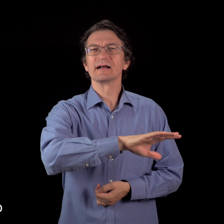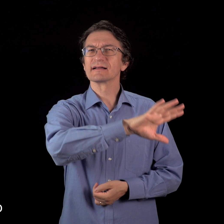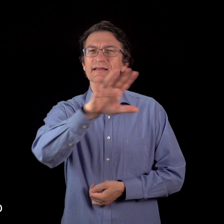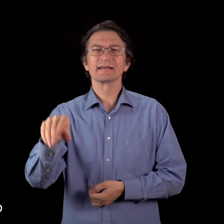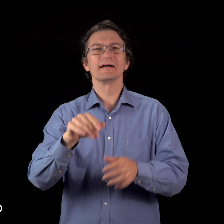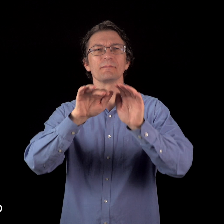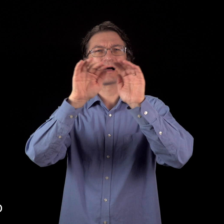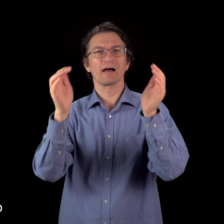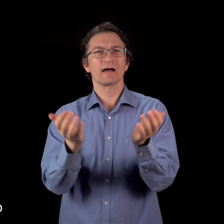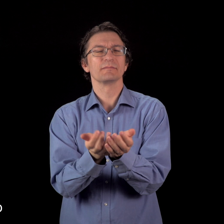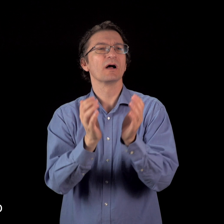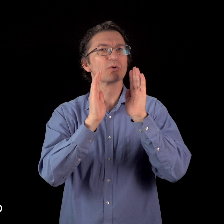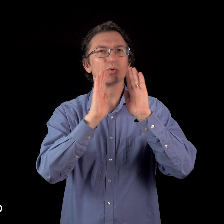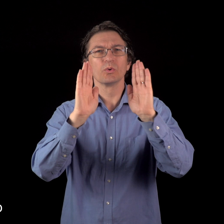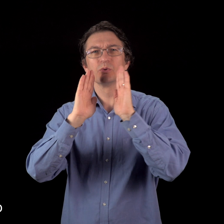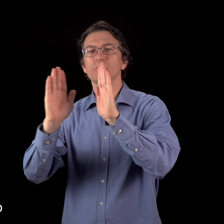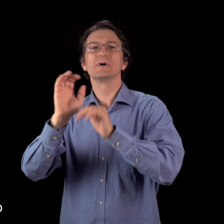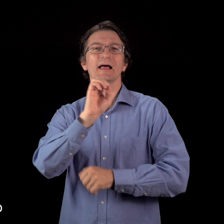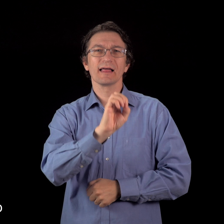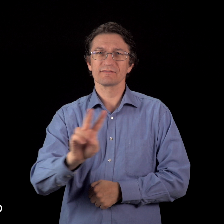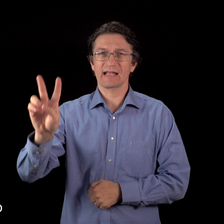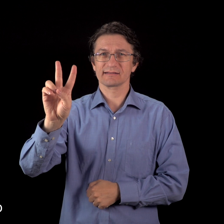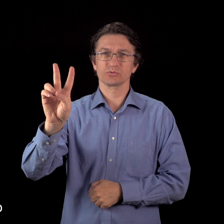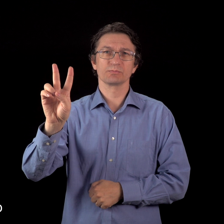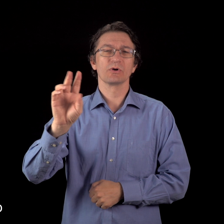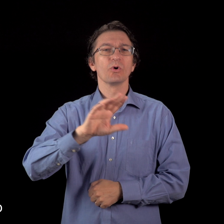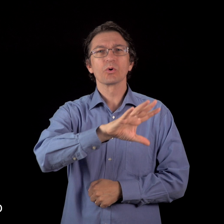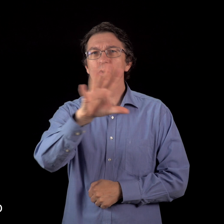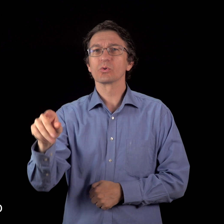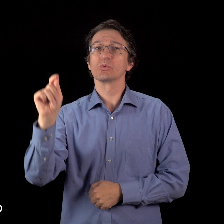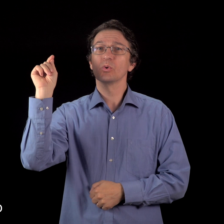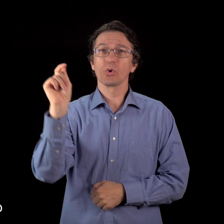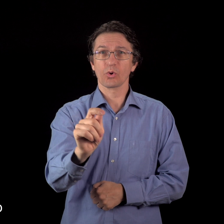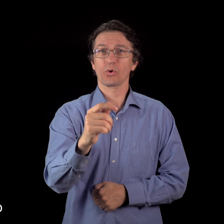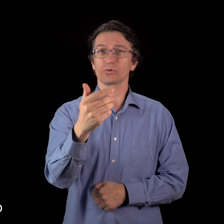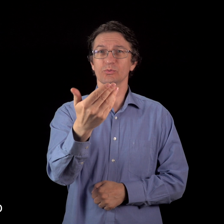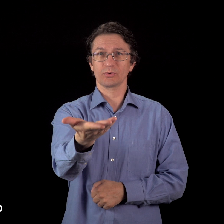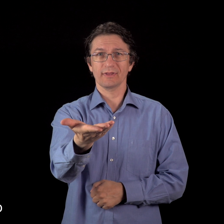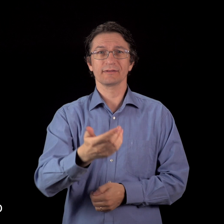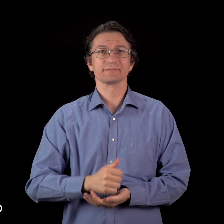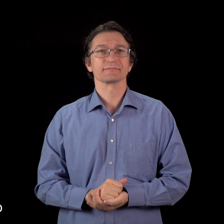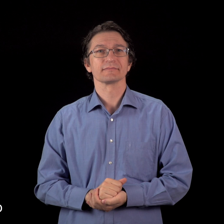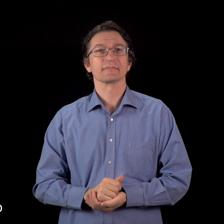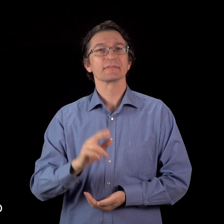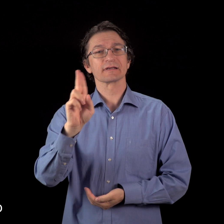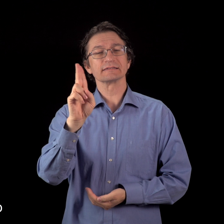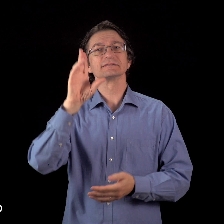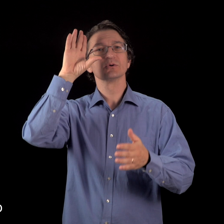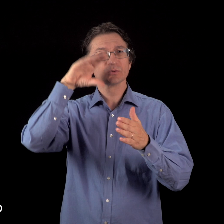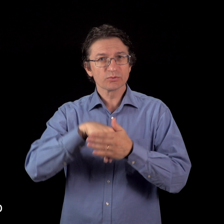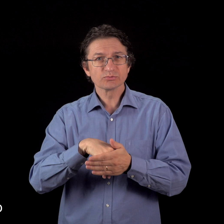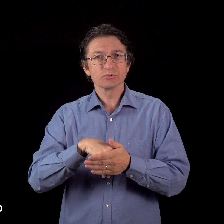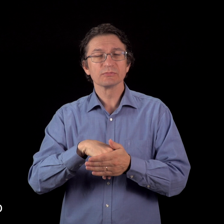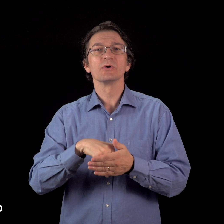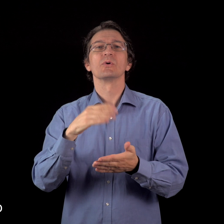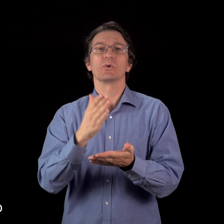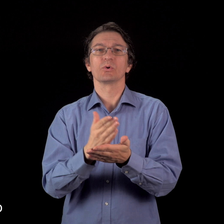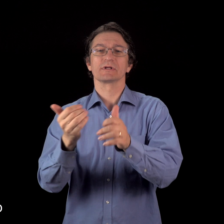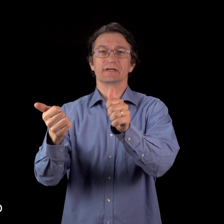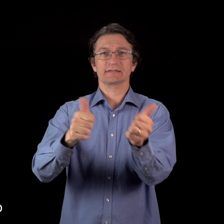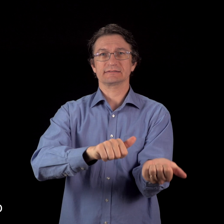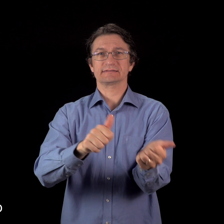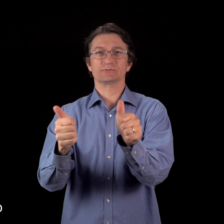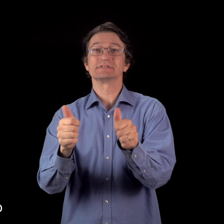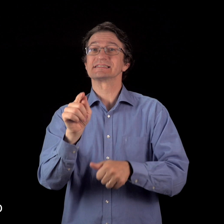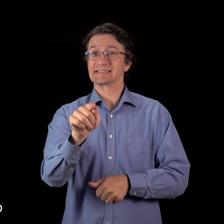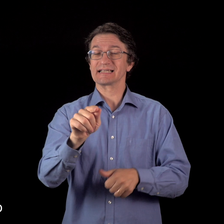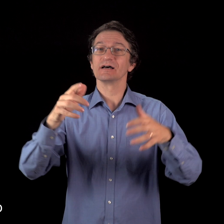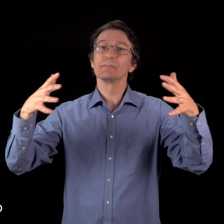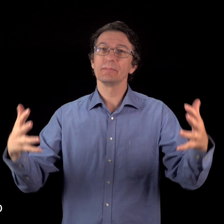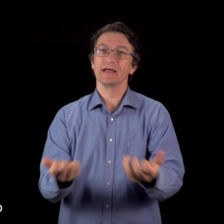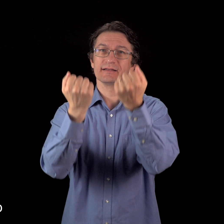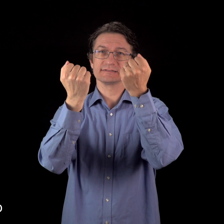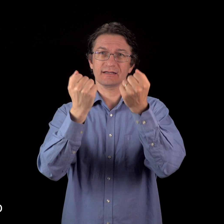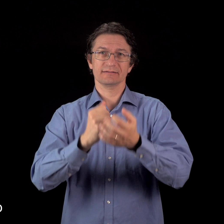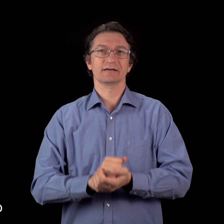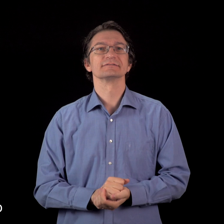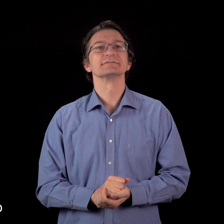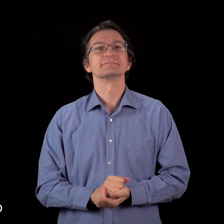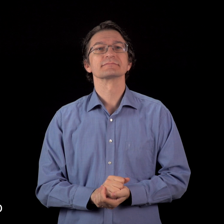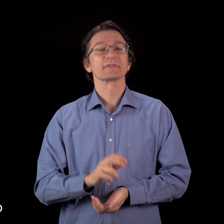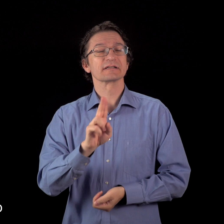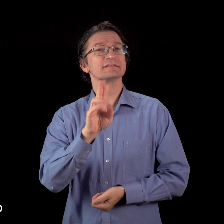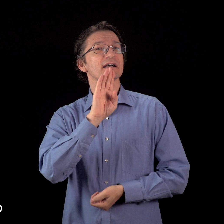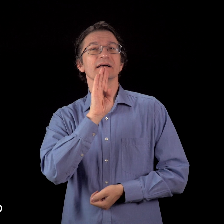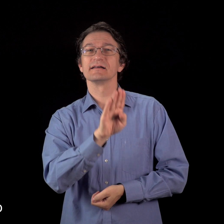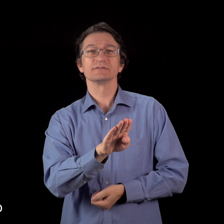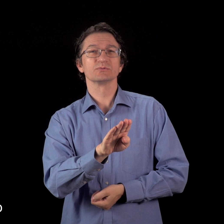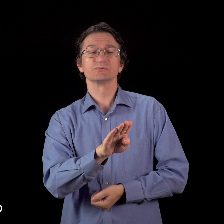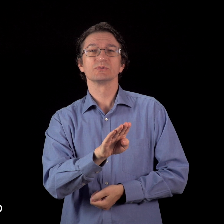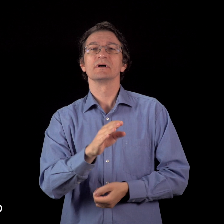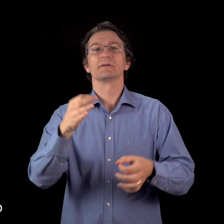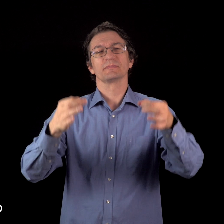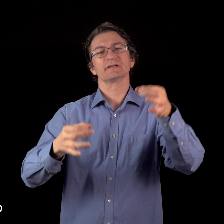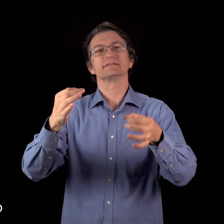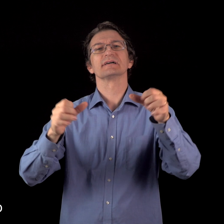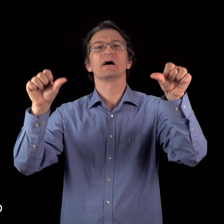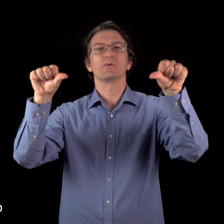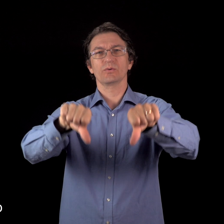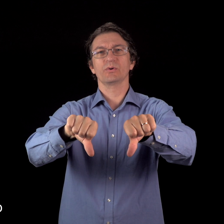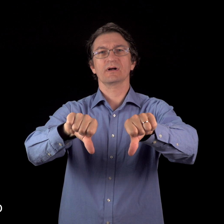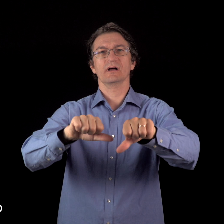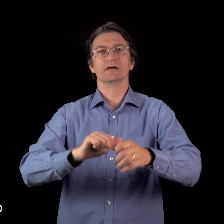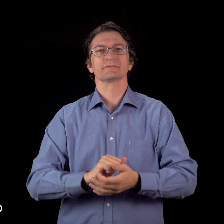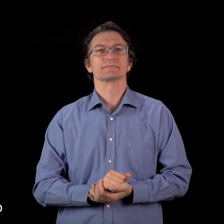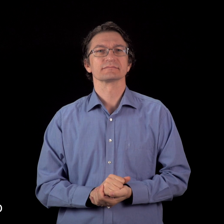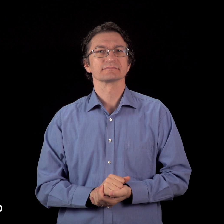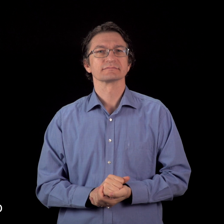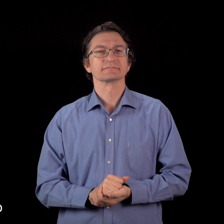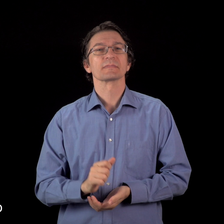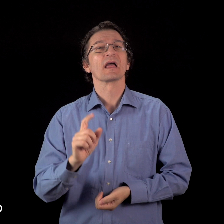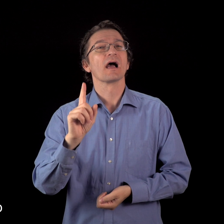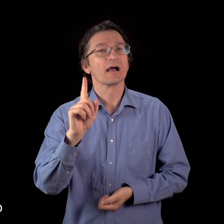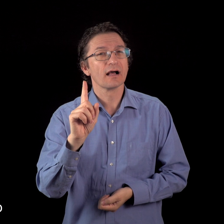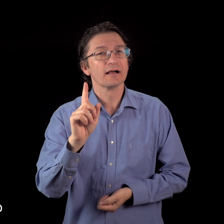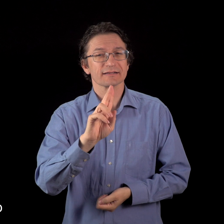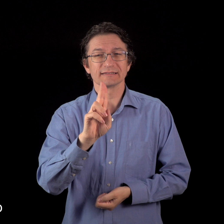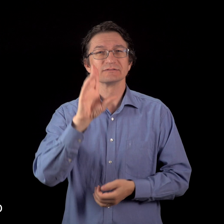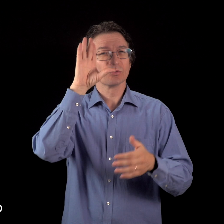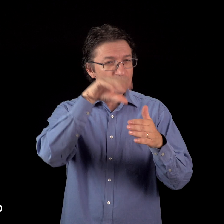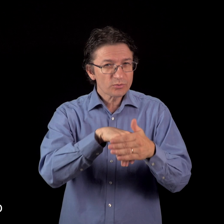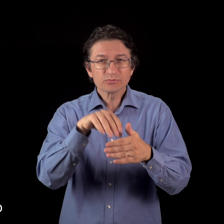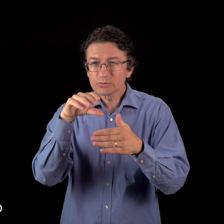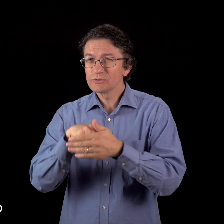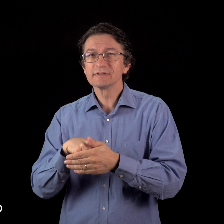Whoever believes and is baptized will be saved, but whoever does not believe will be condemned.